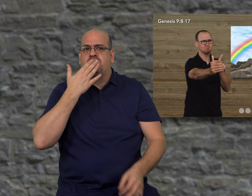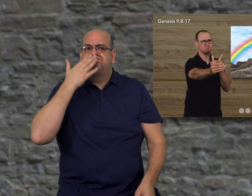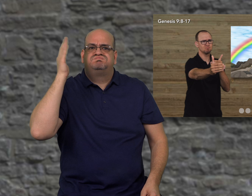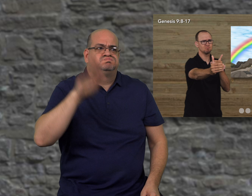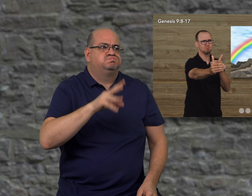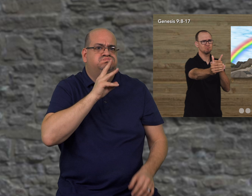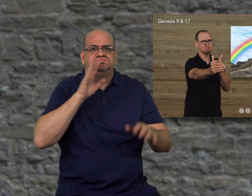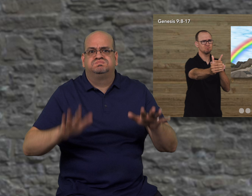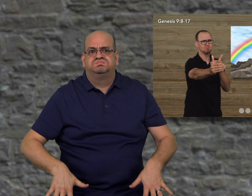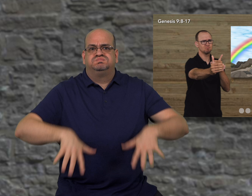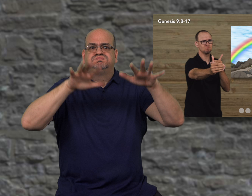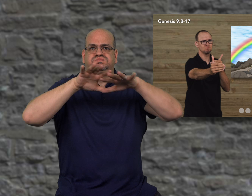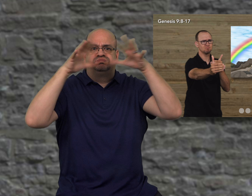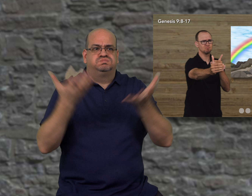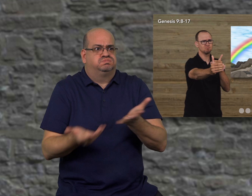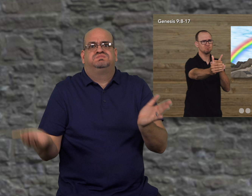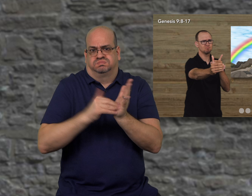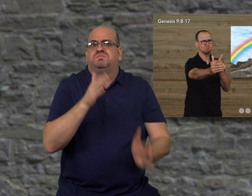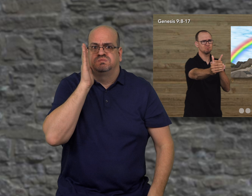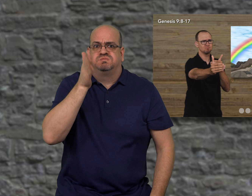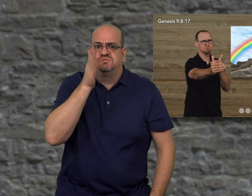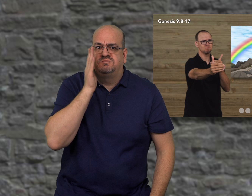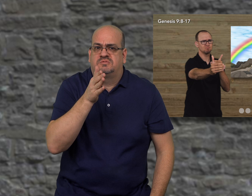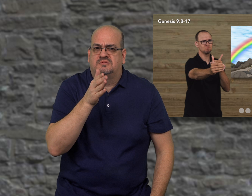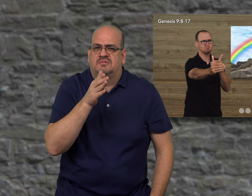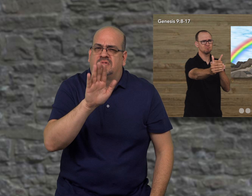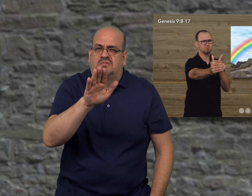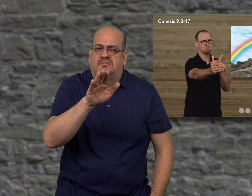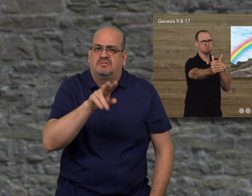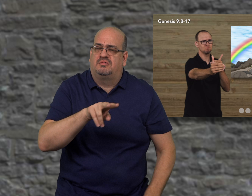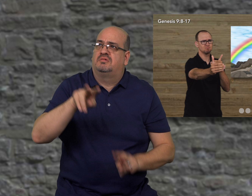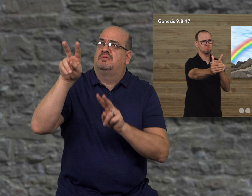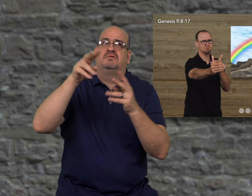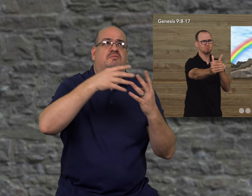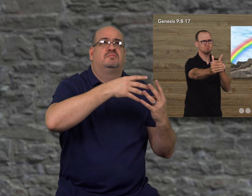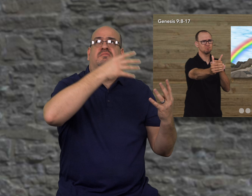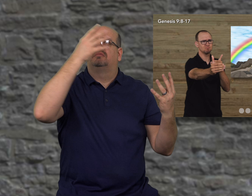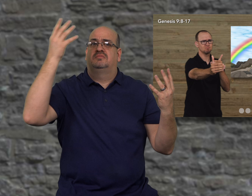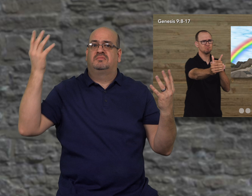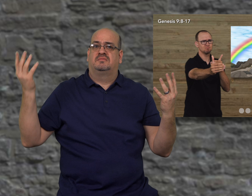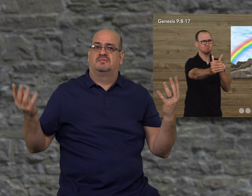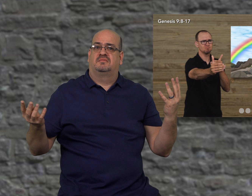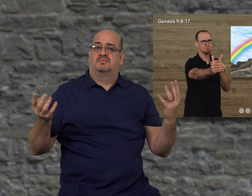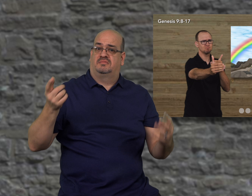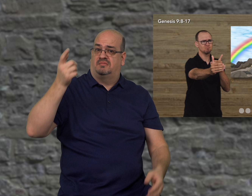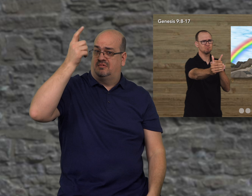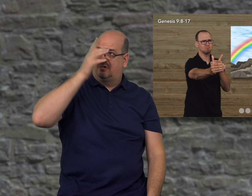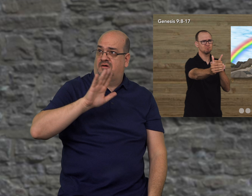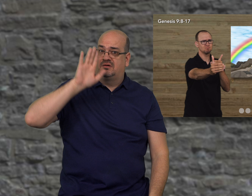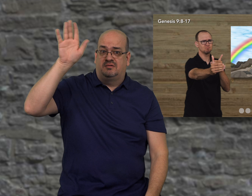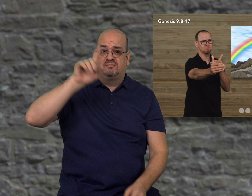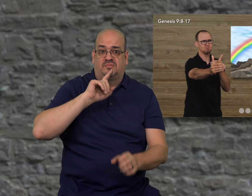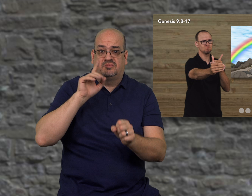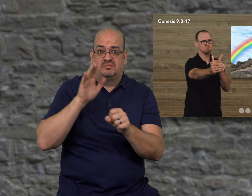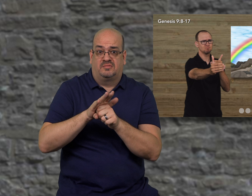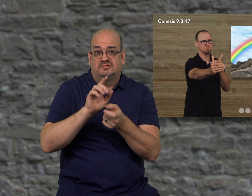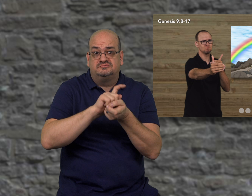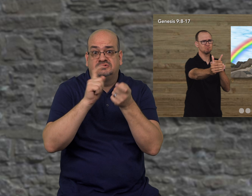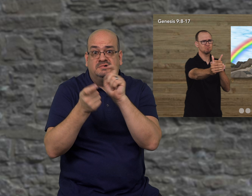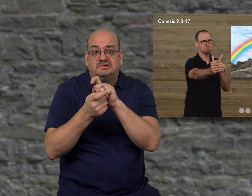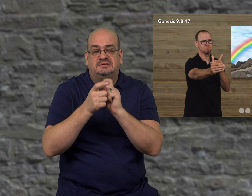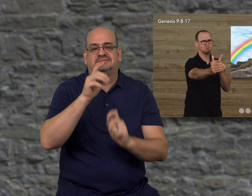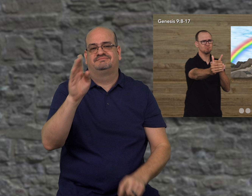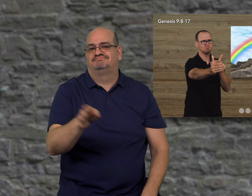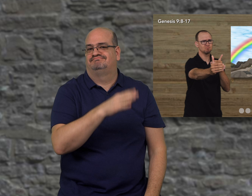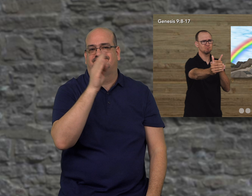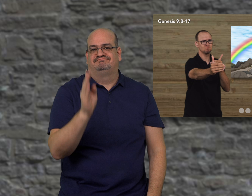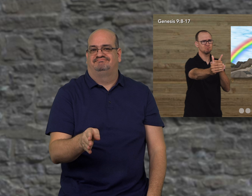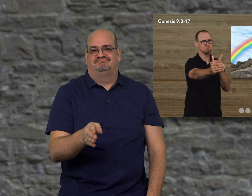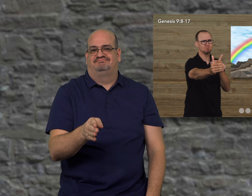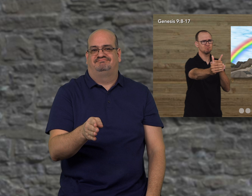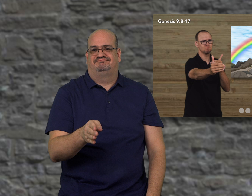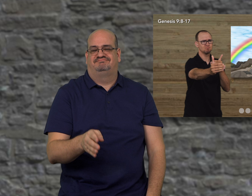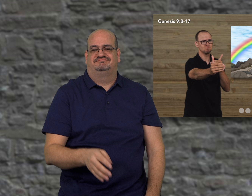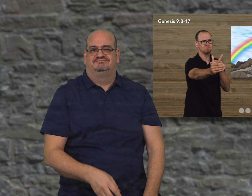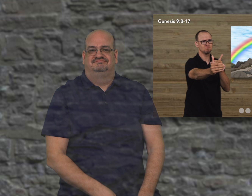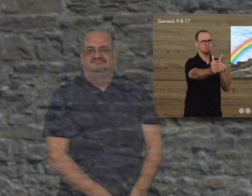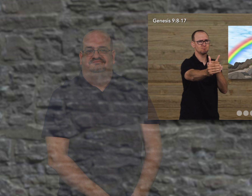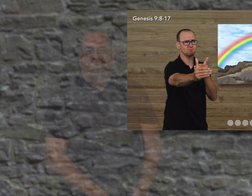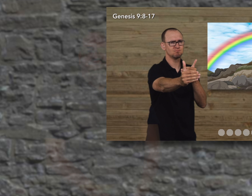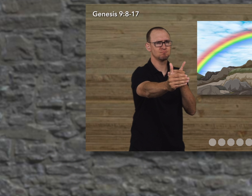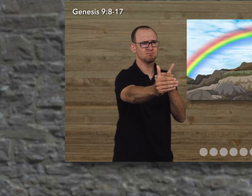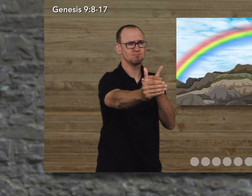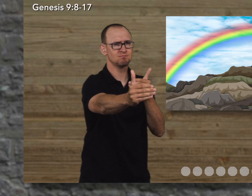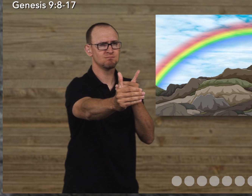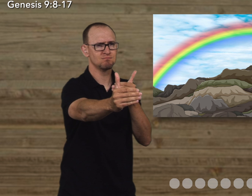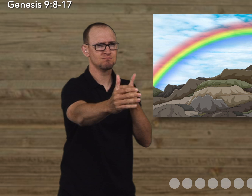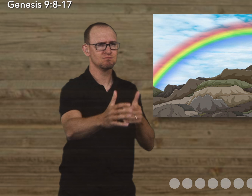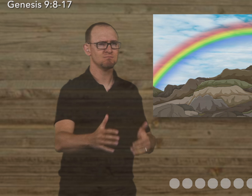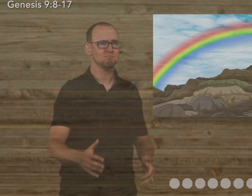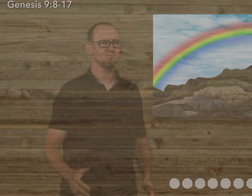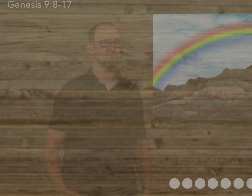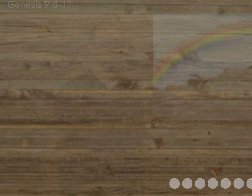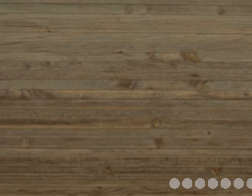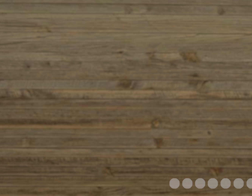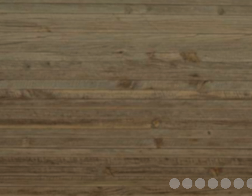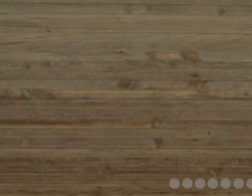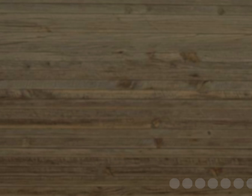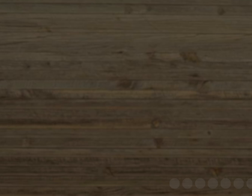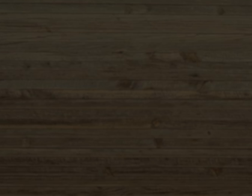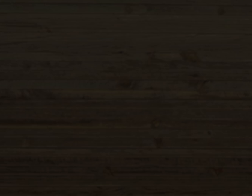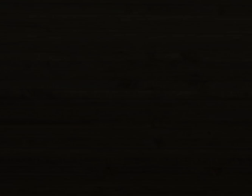So God said to Noah, “This is the sign of the covenant that I have established between Me and every creature on the earth.”